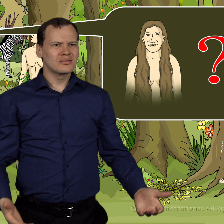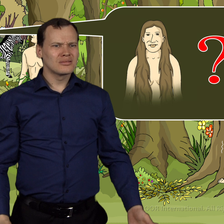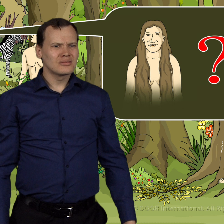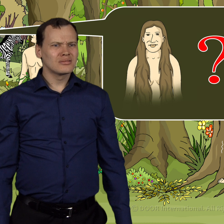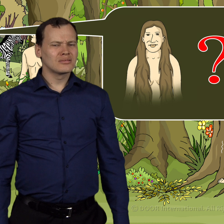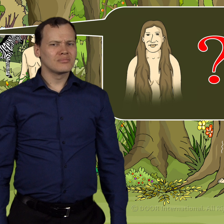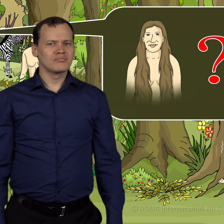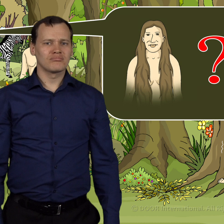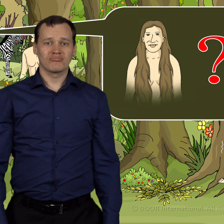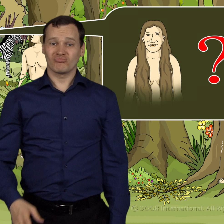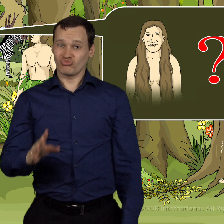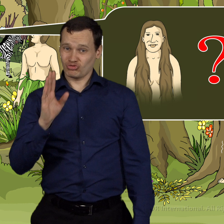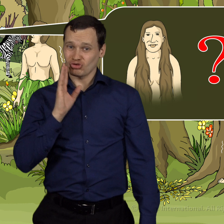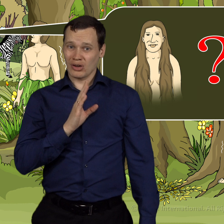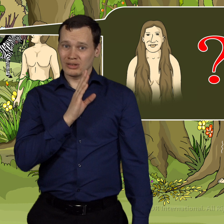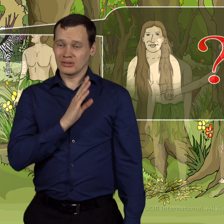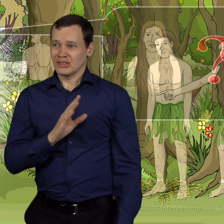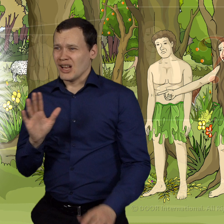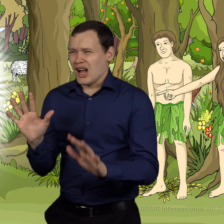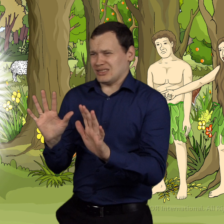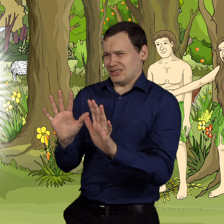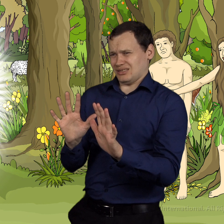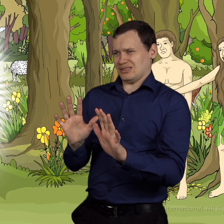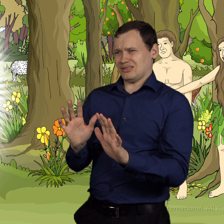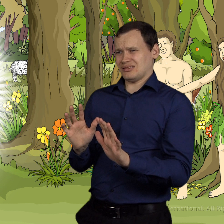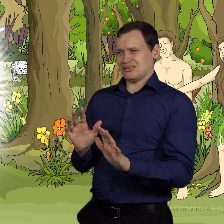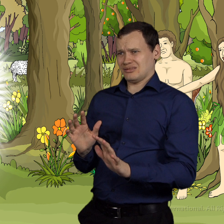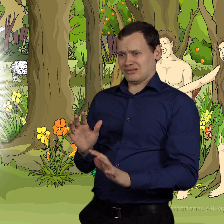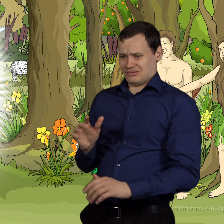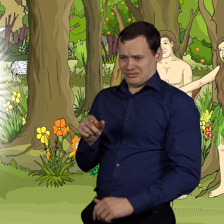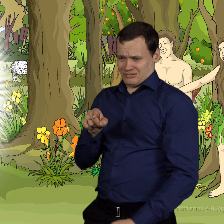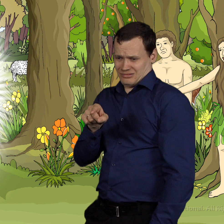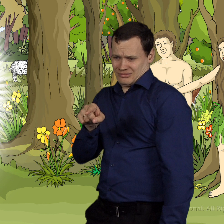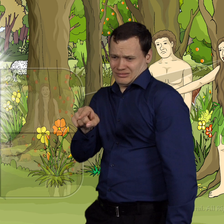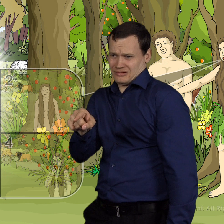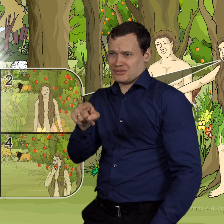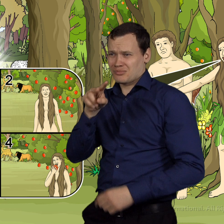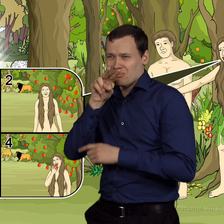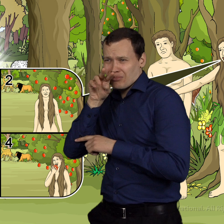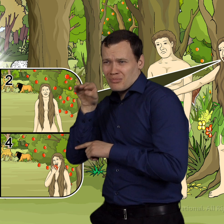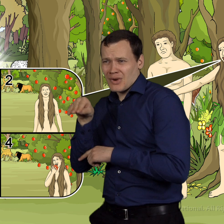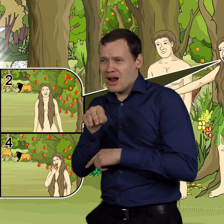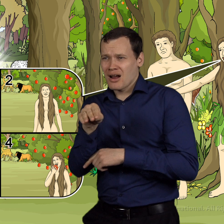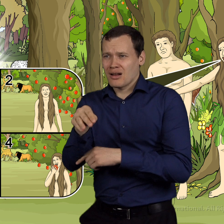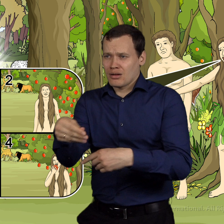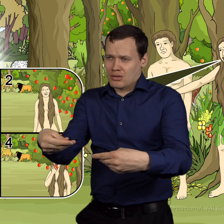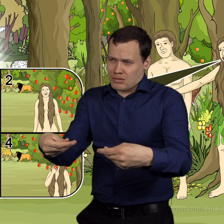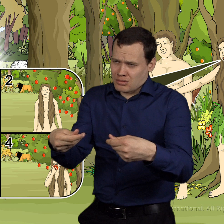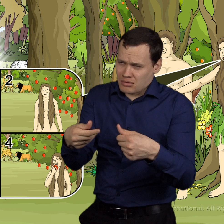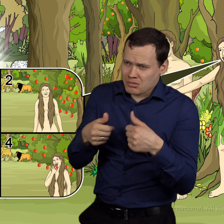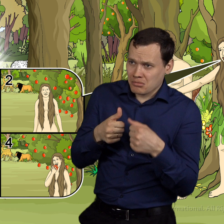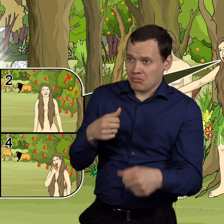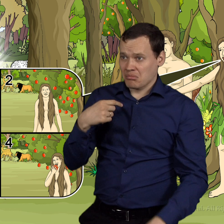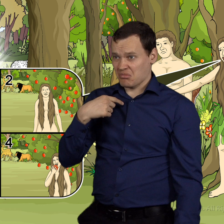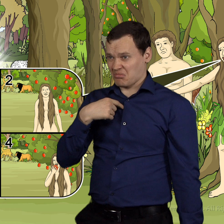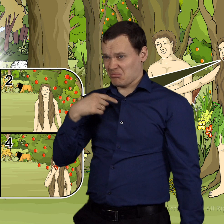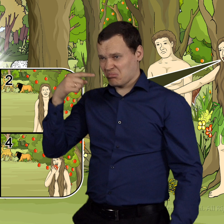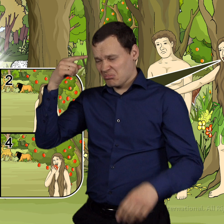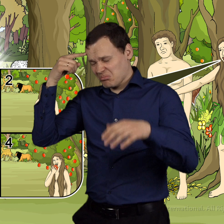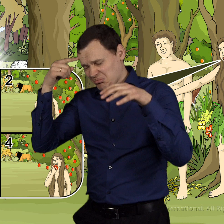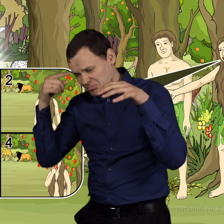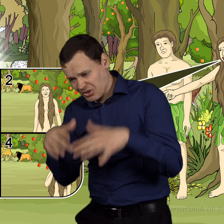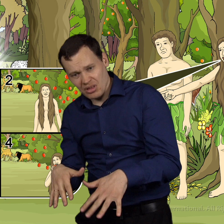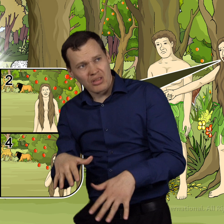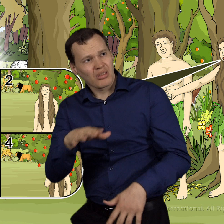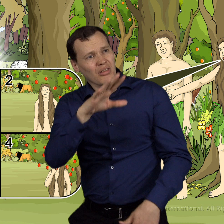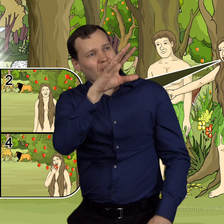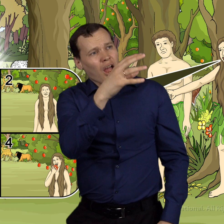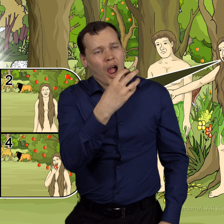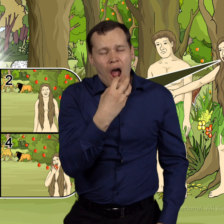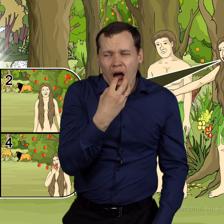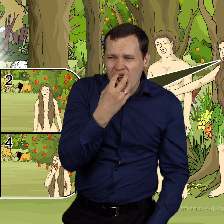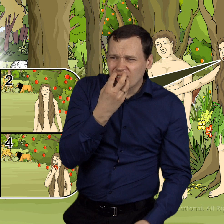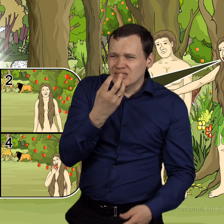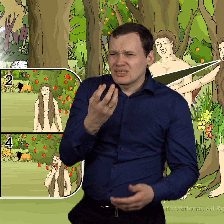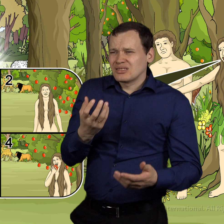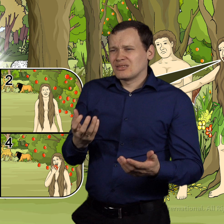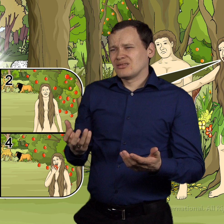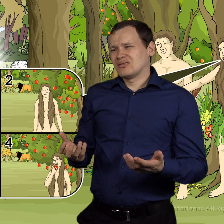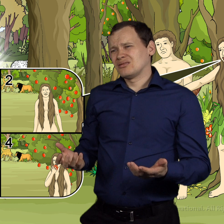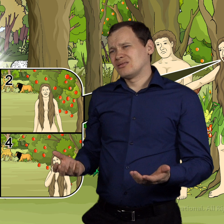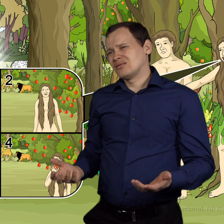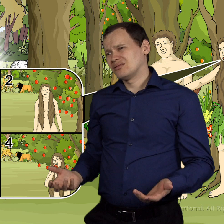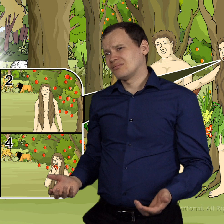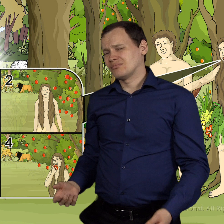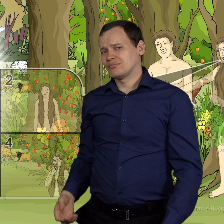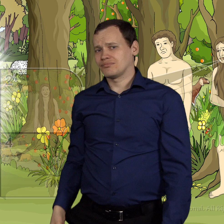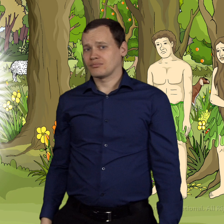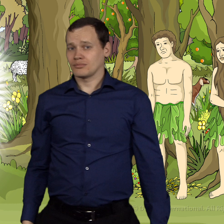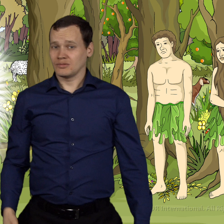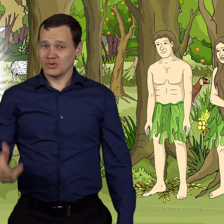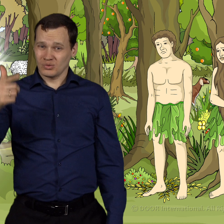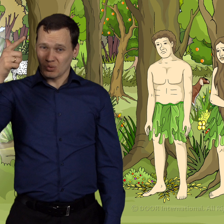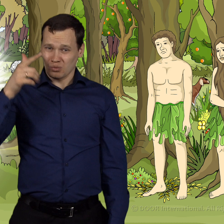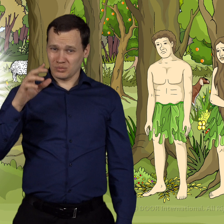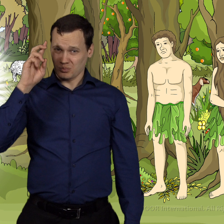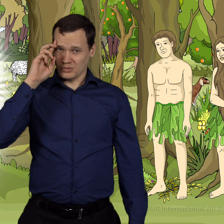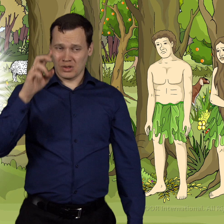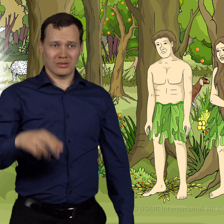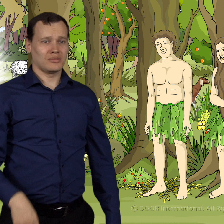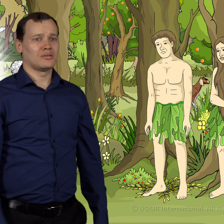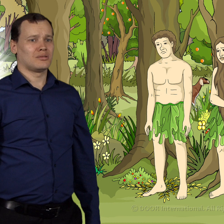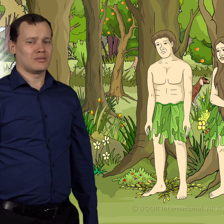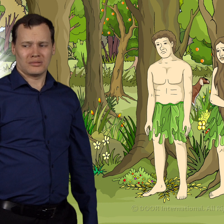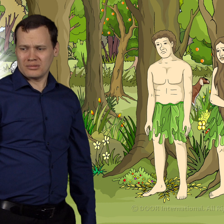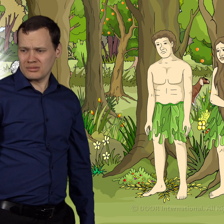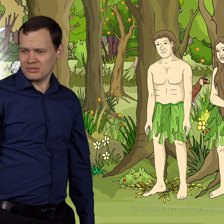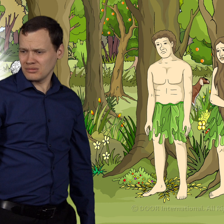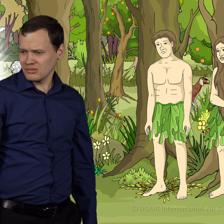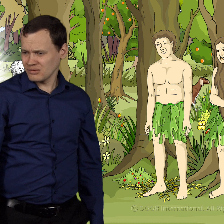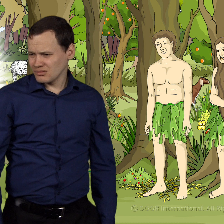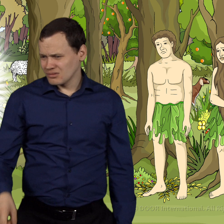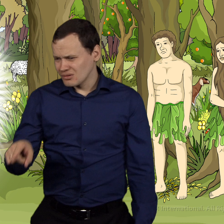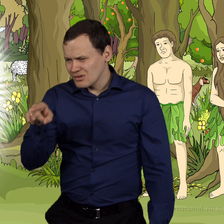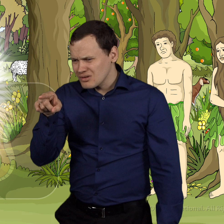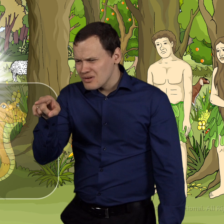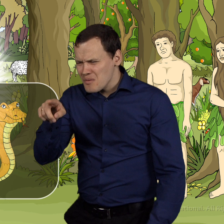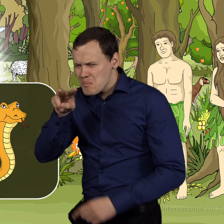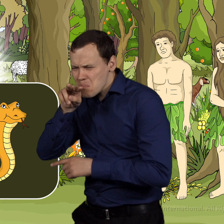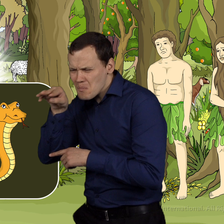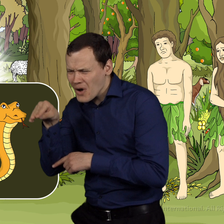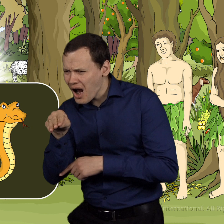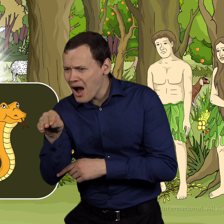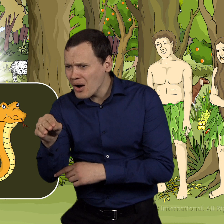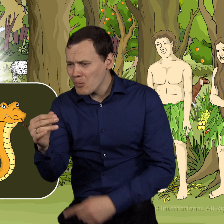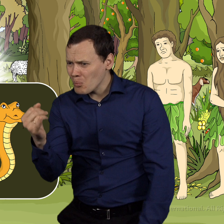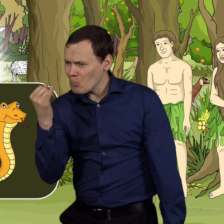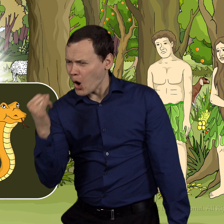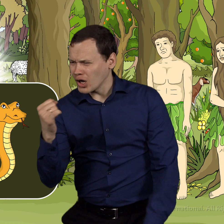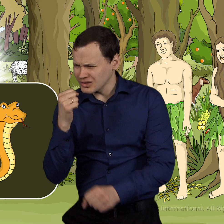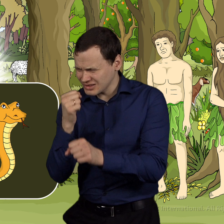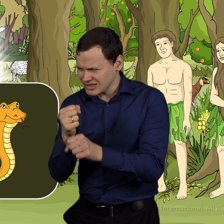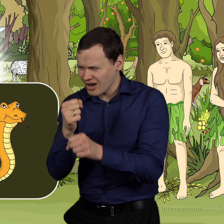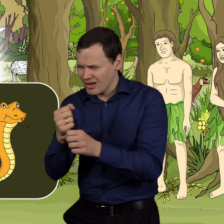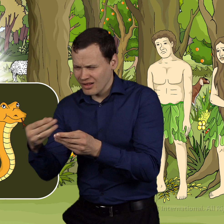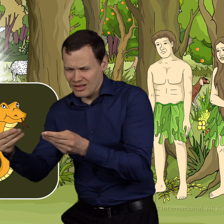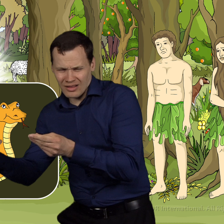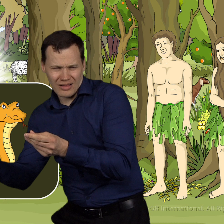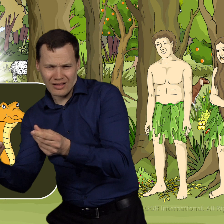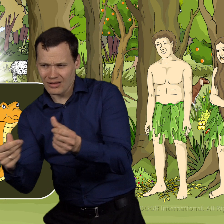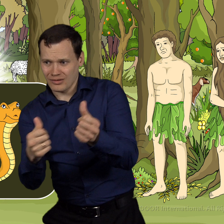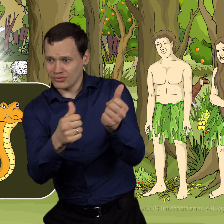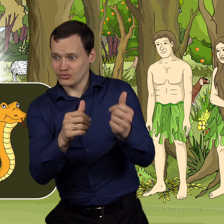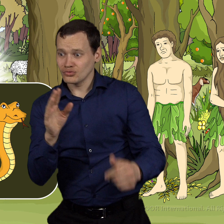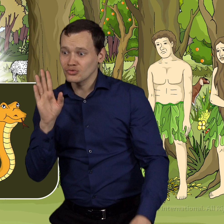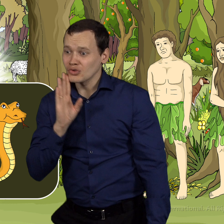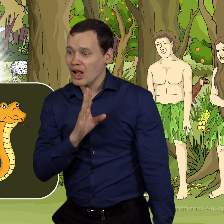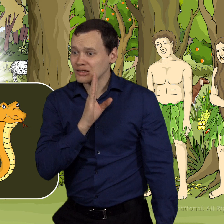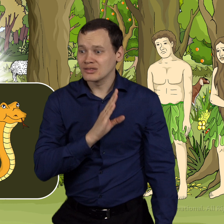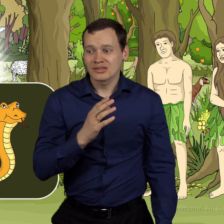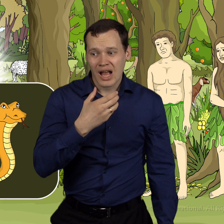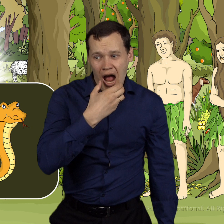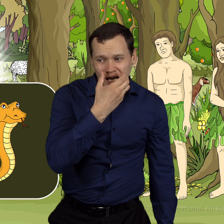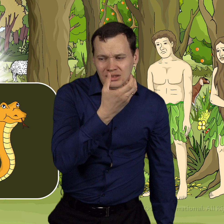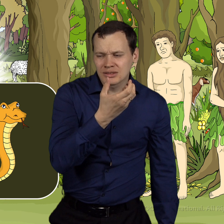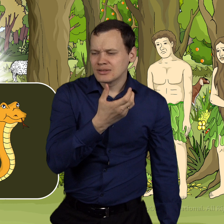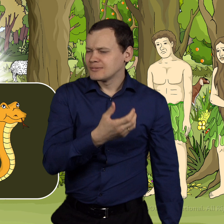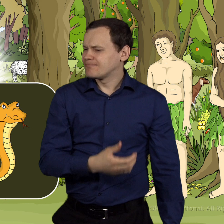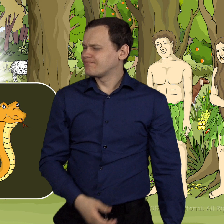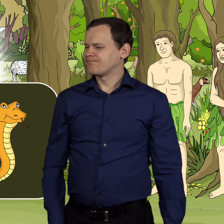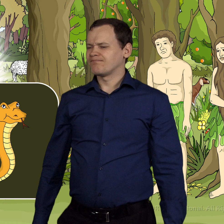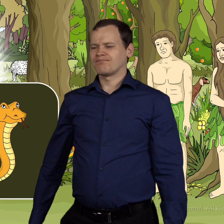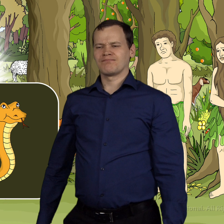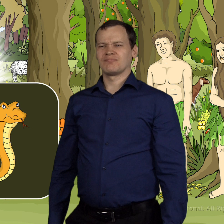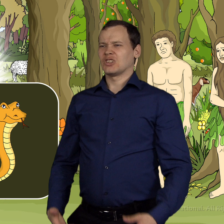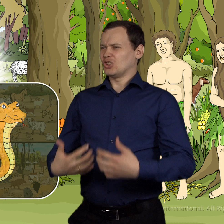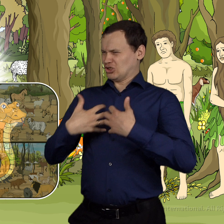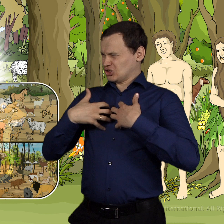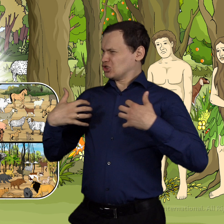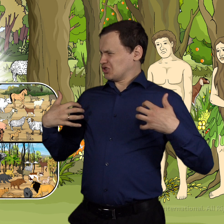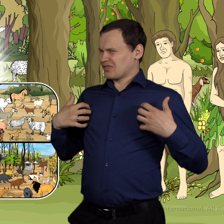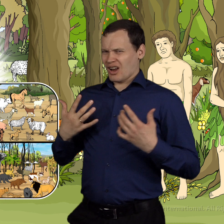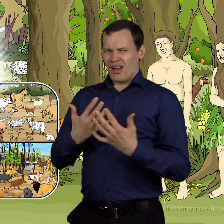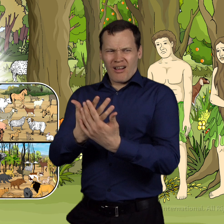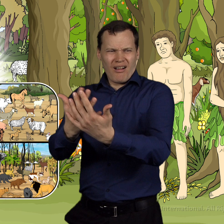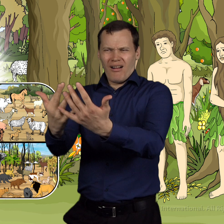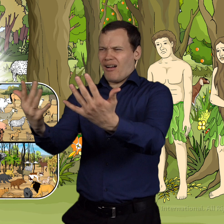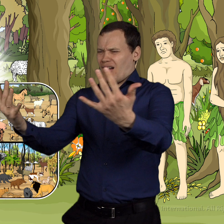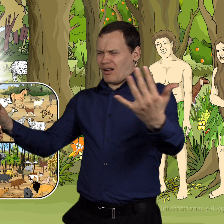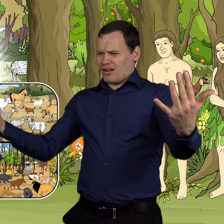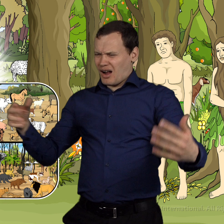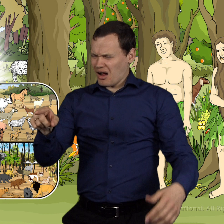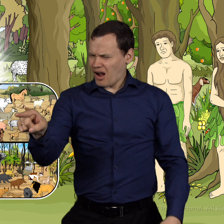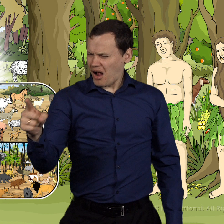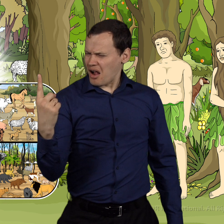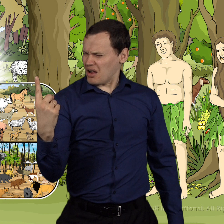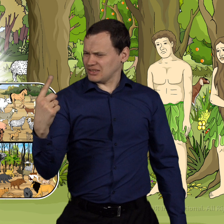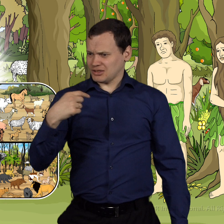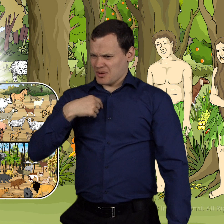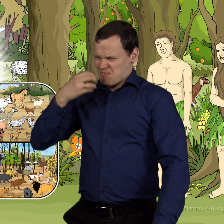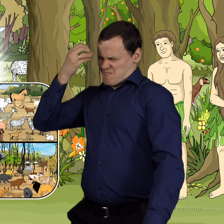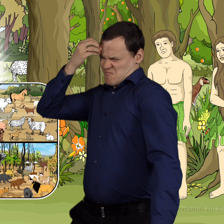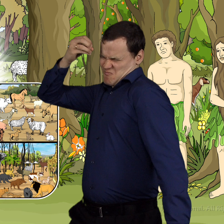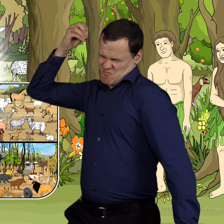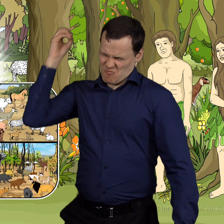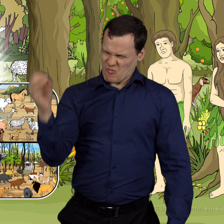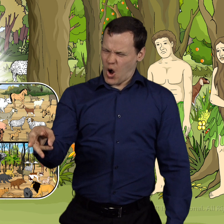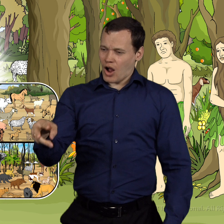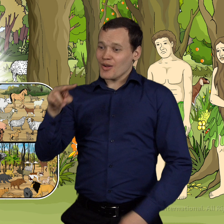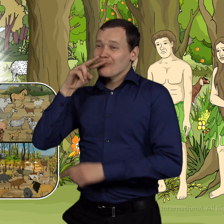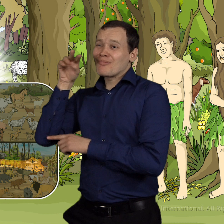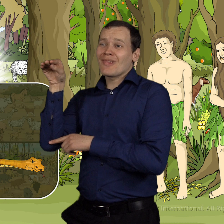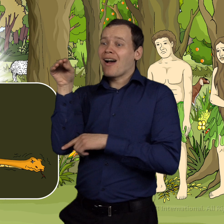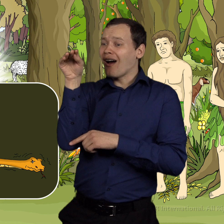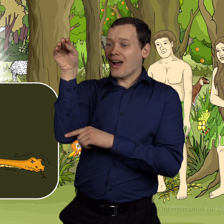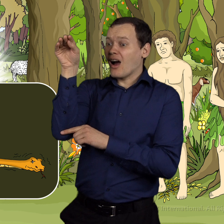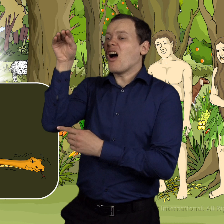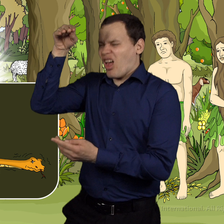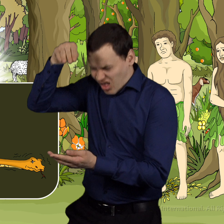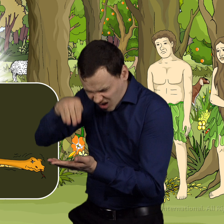“The serpent deceived me,” she replied, “and I ate.” So the LORD God said to the serpent: “Because you have done this, cursed are you above all livestock and every beast of the field!